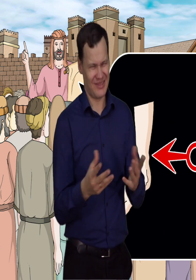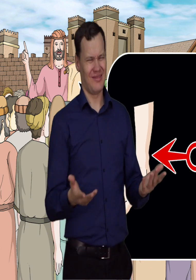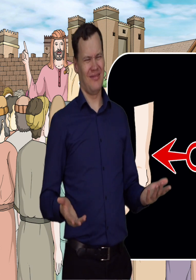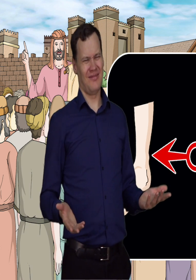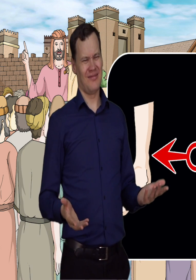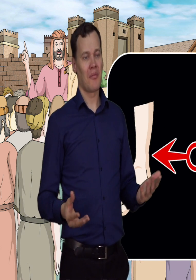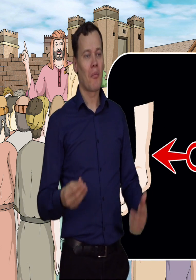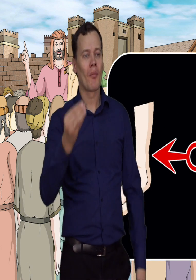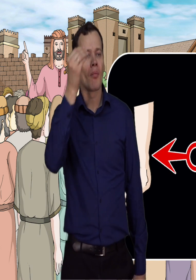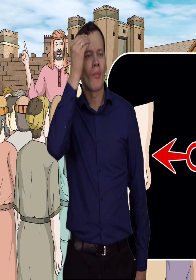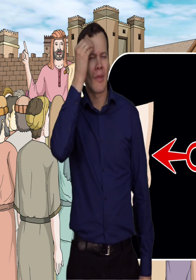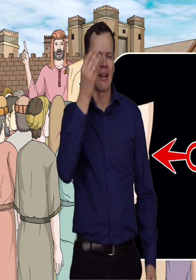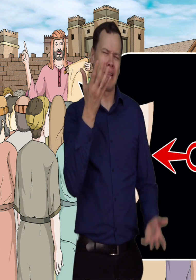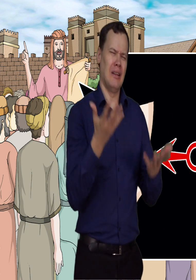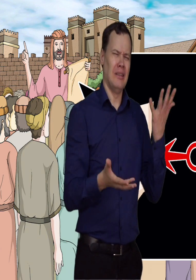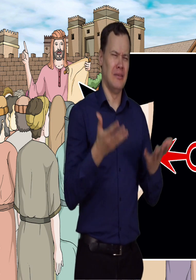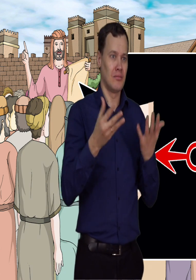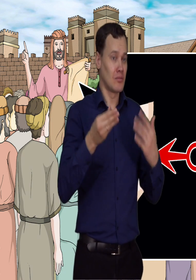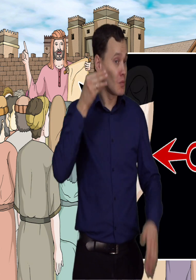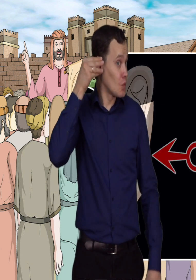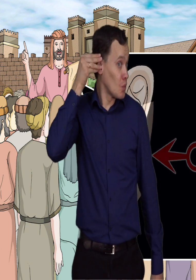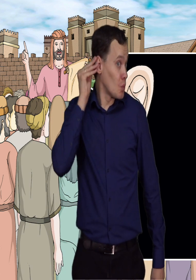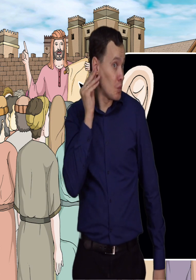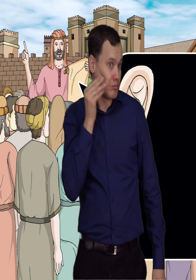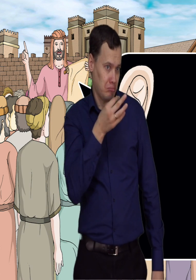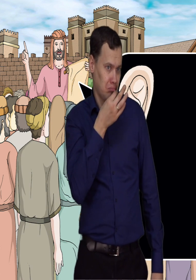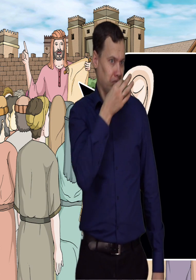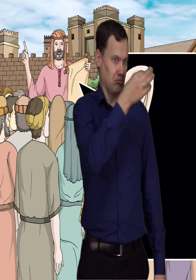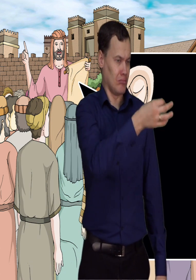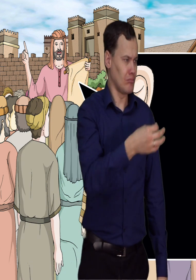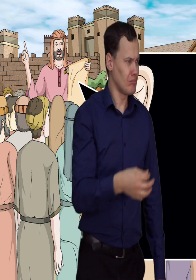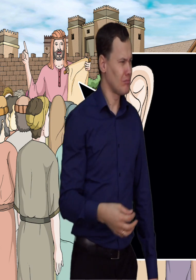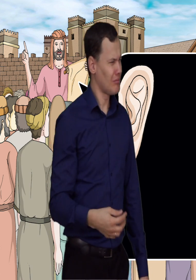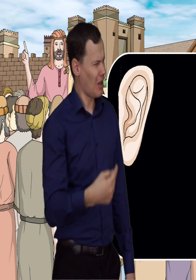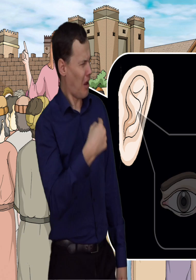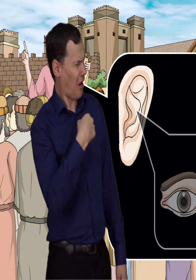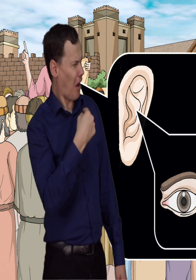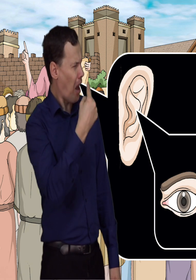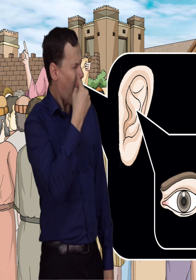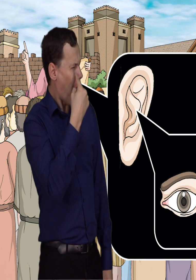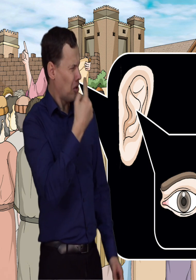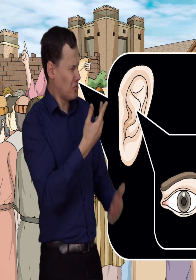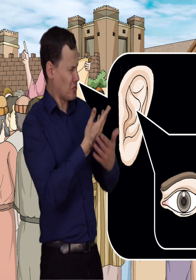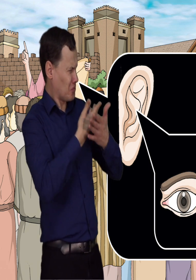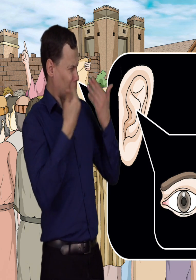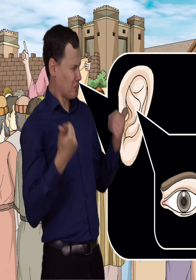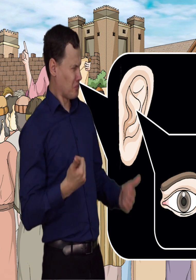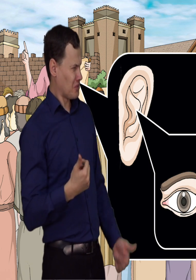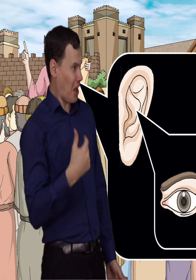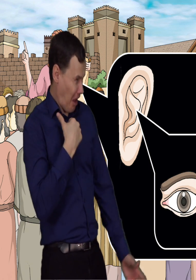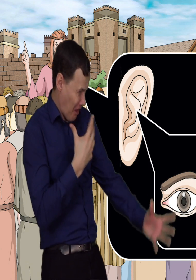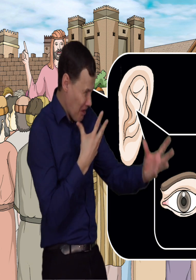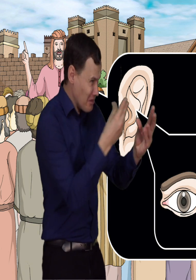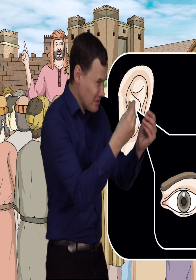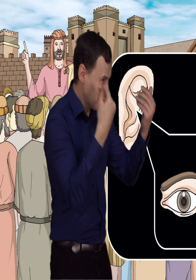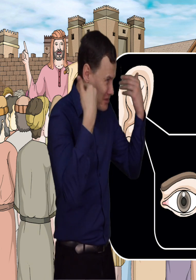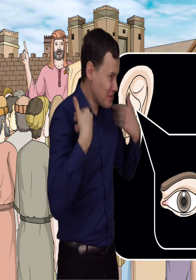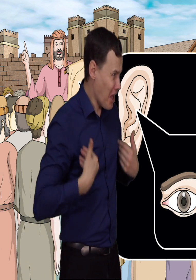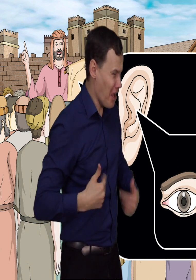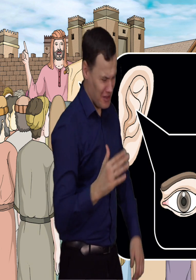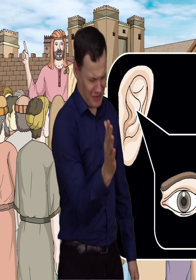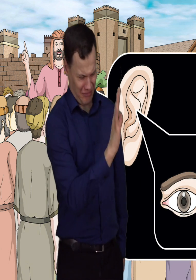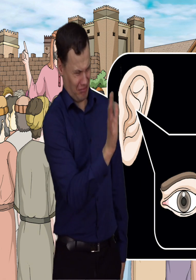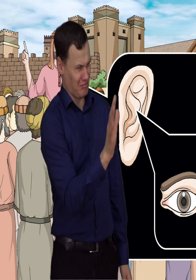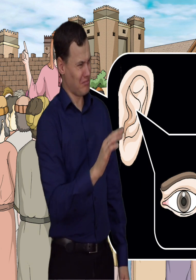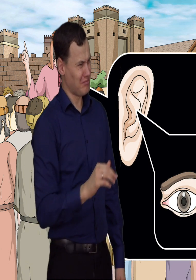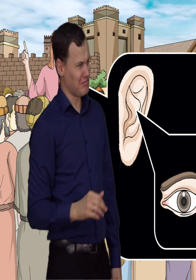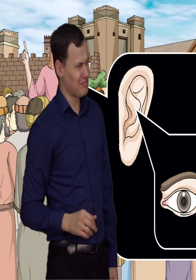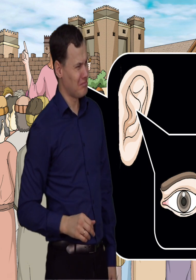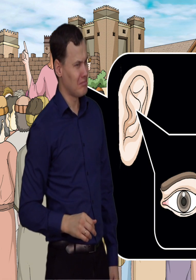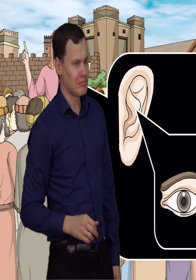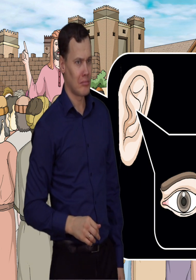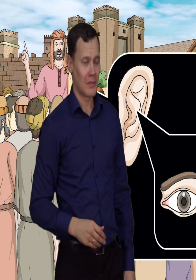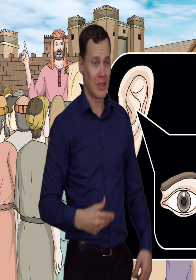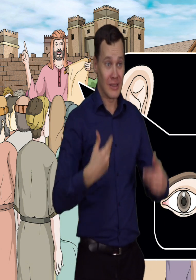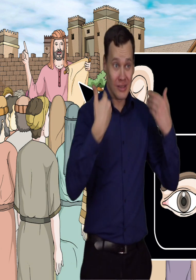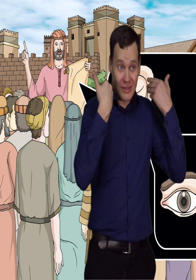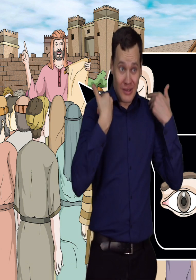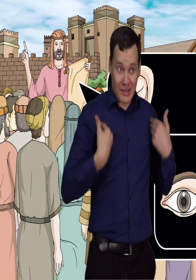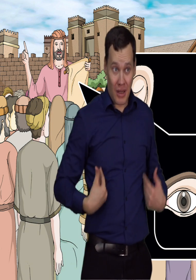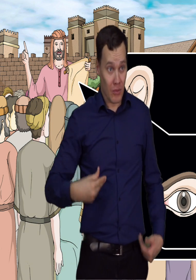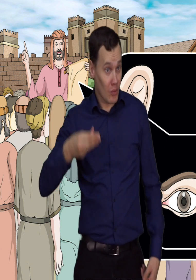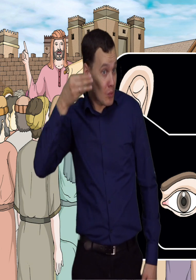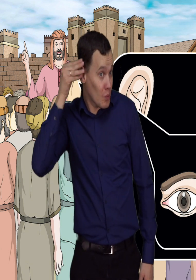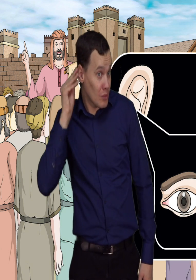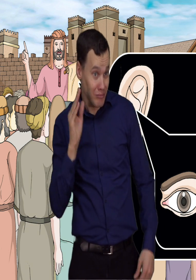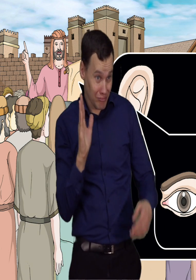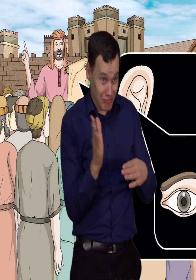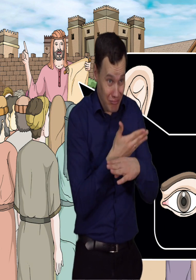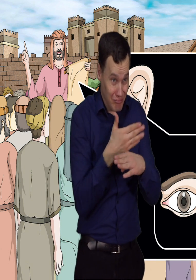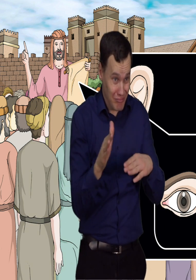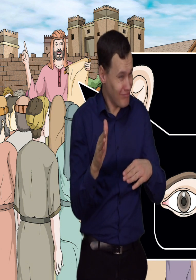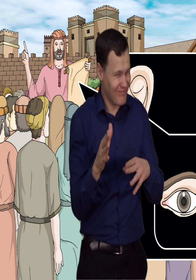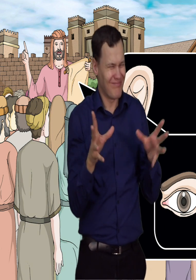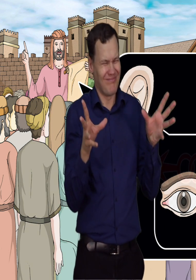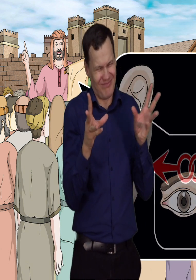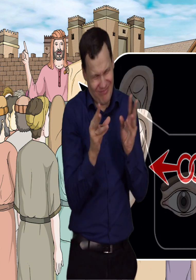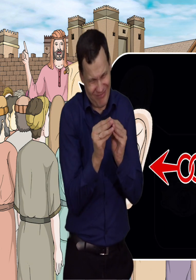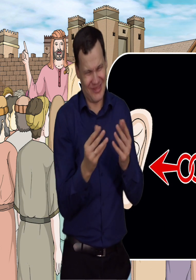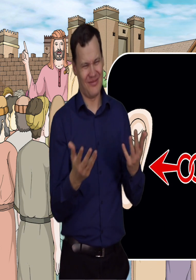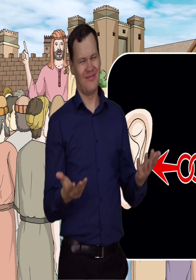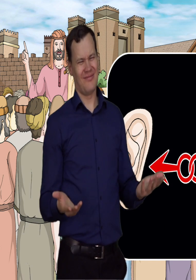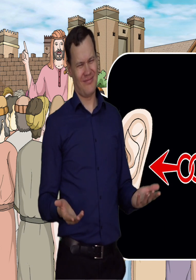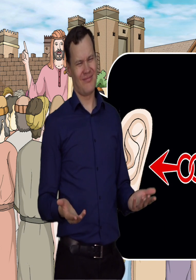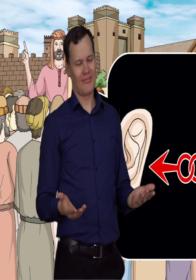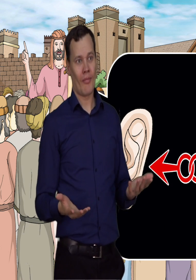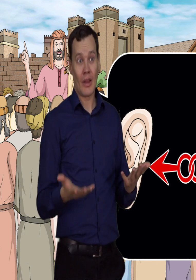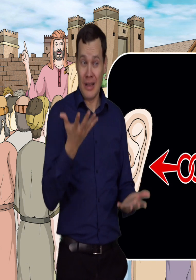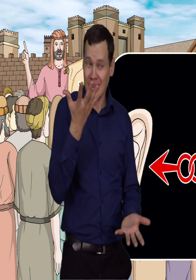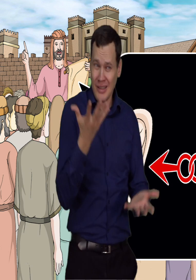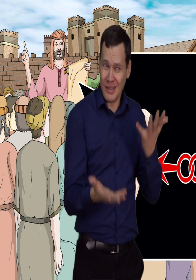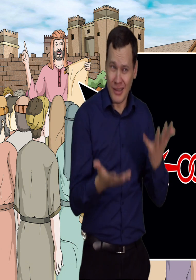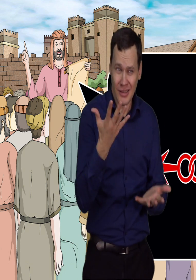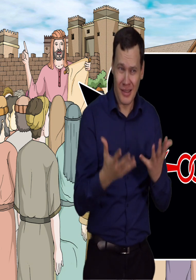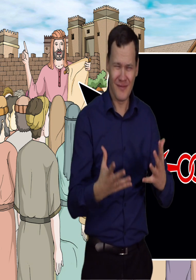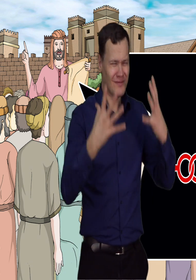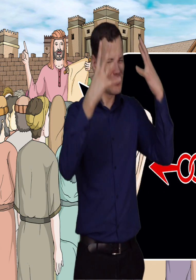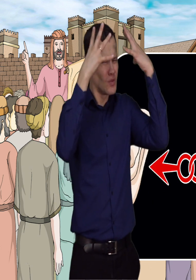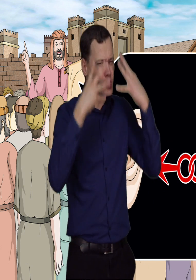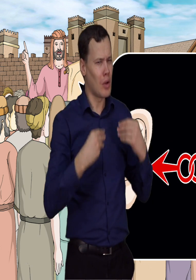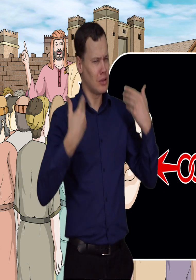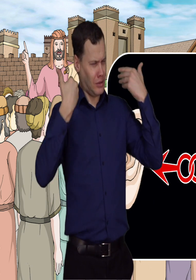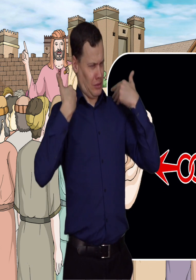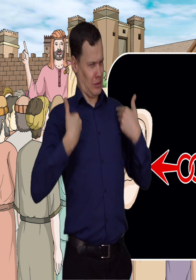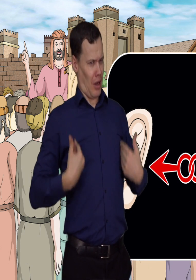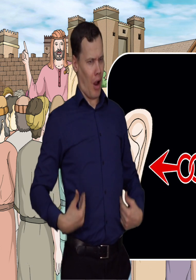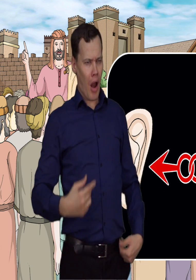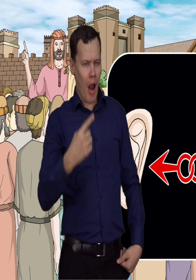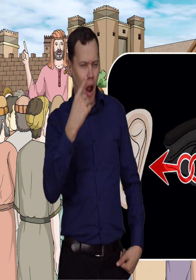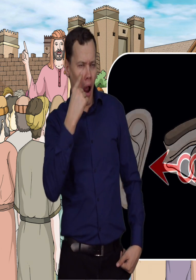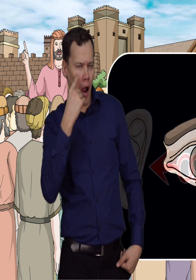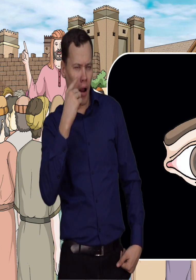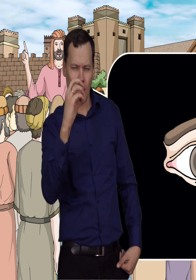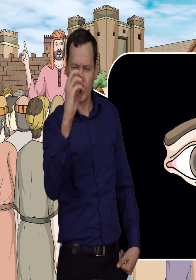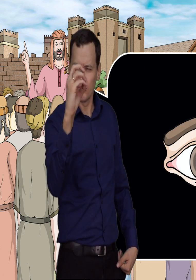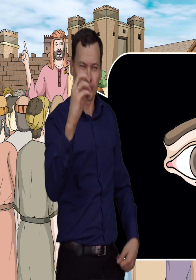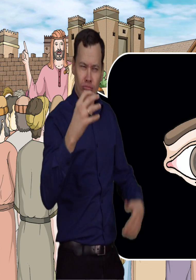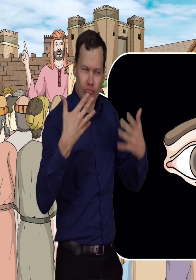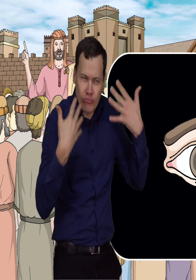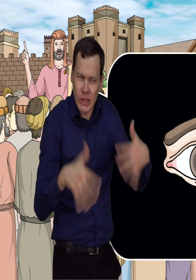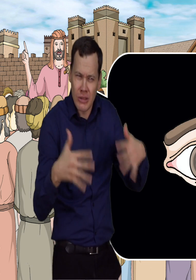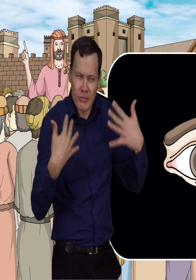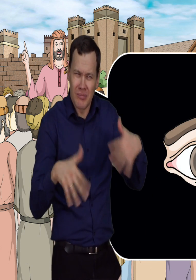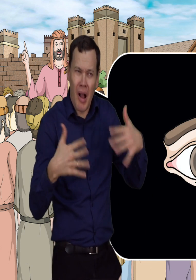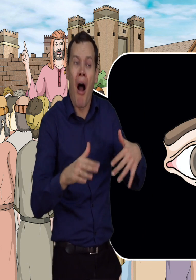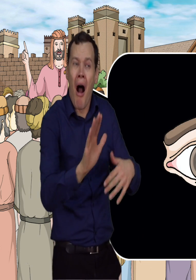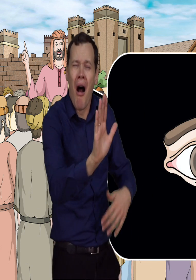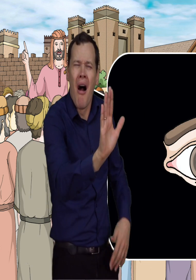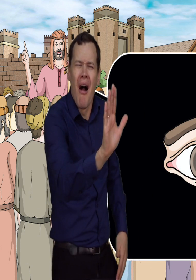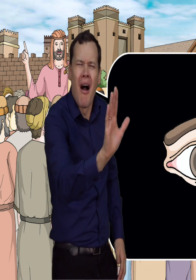And if the ear should say, “Because I am not an eye, I do not belong to the body,” that would not make it any less a part of the body.